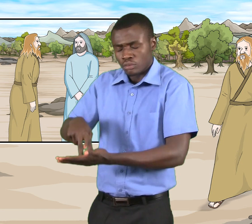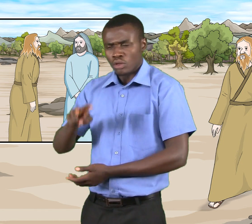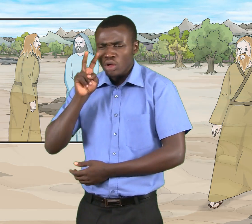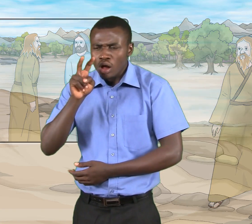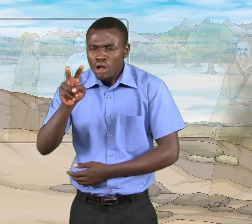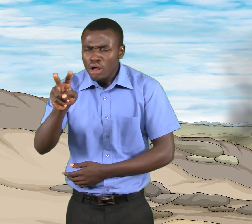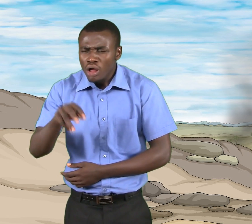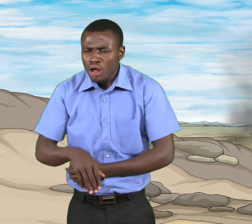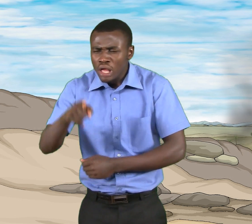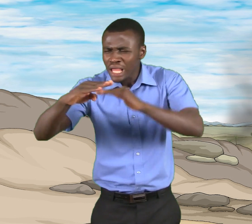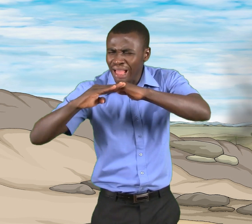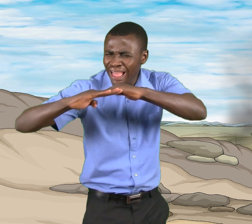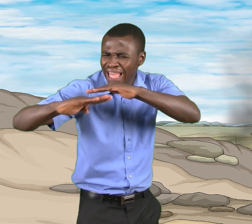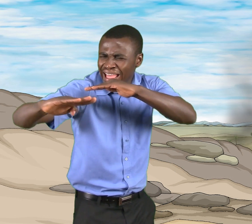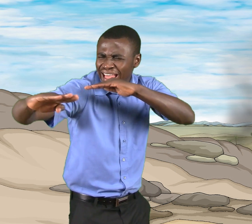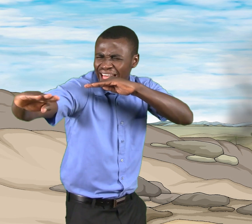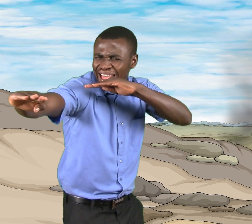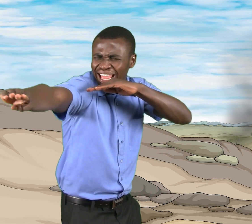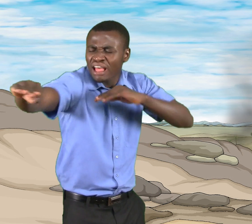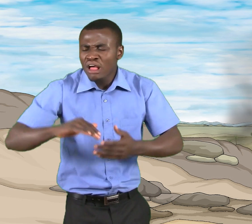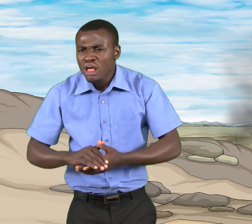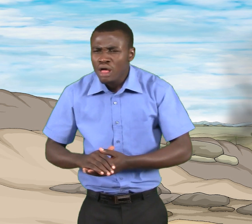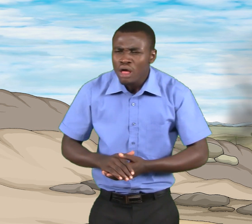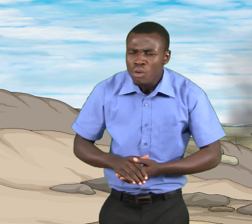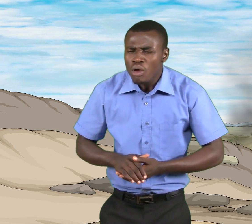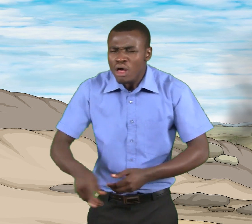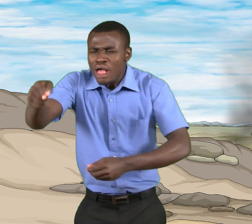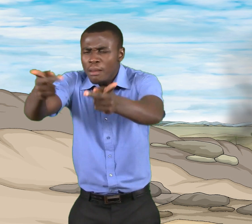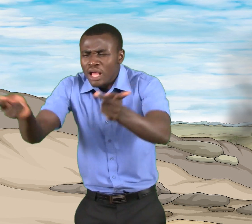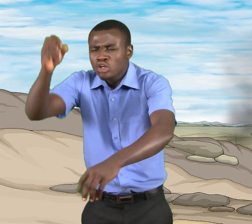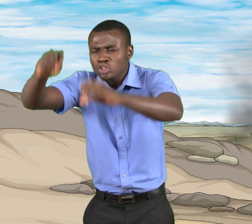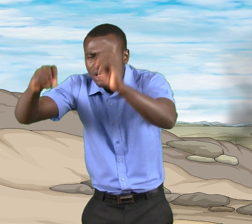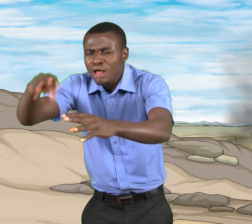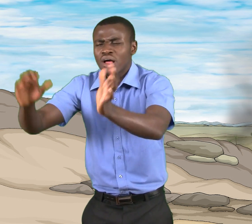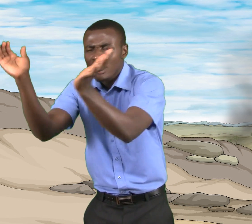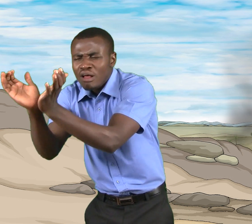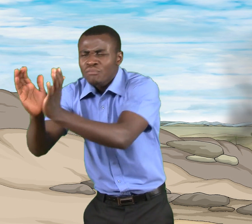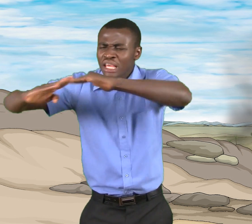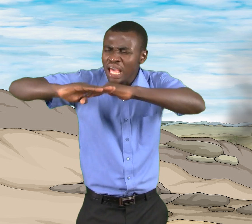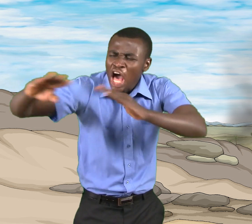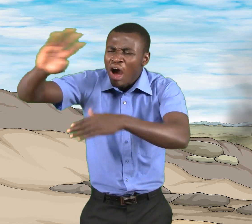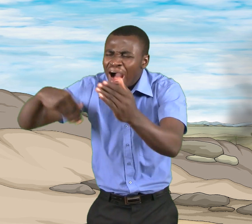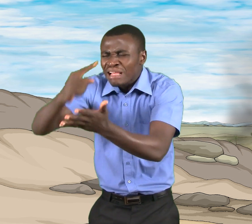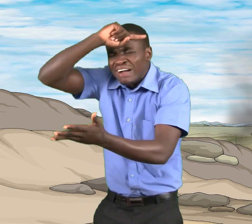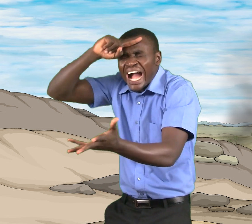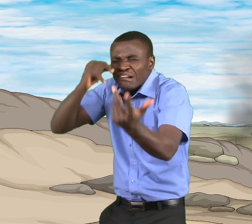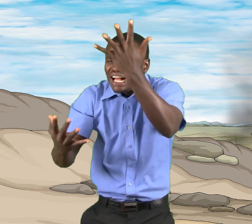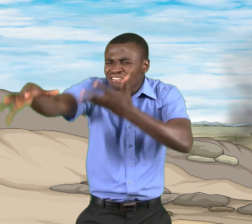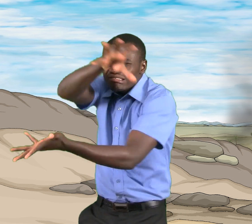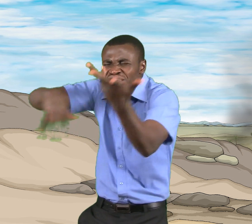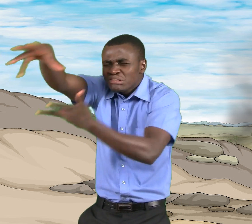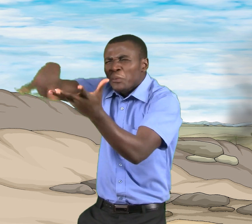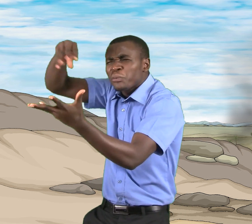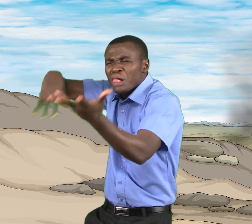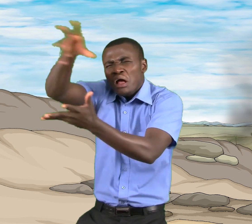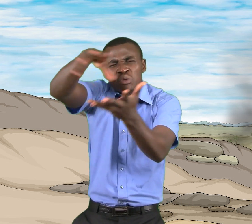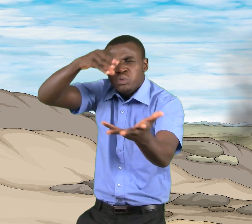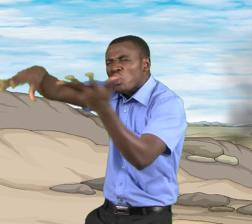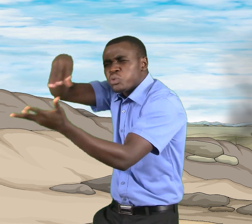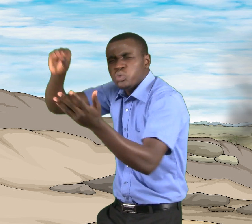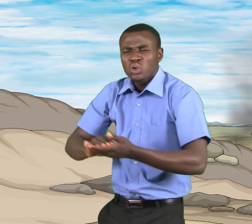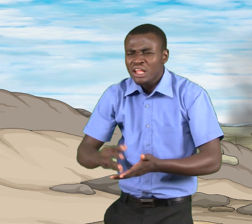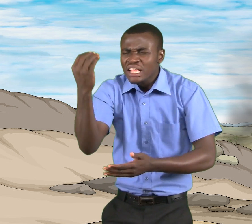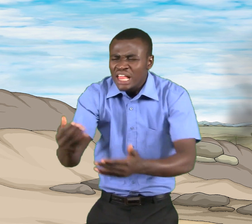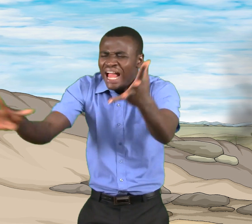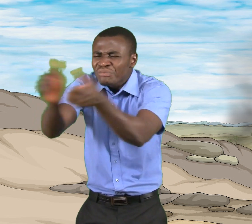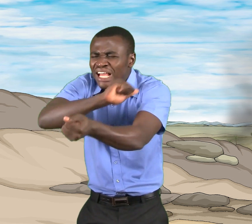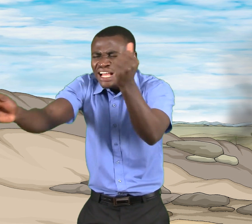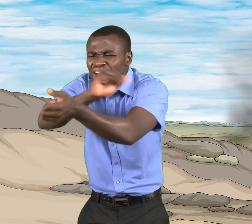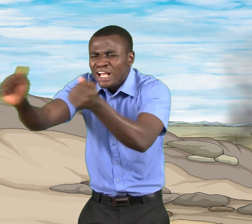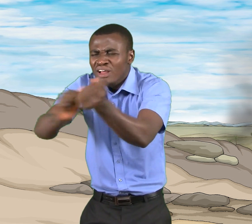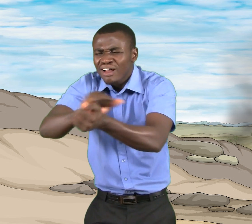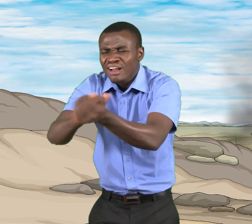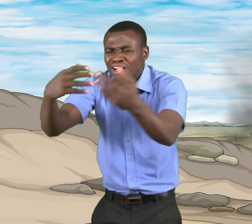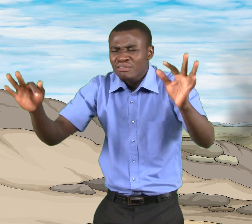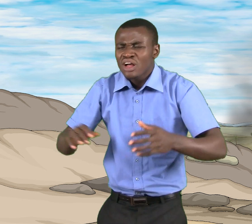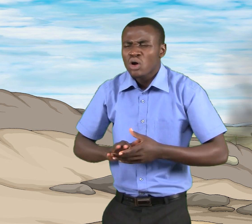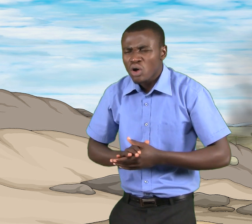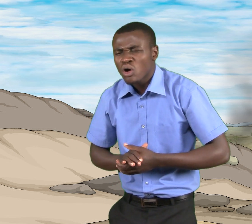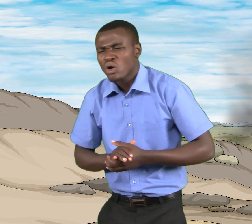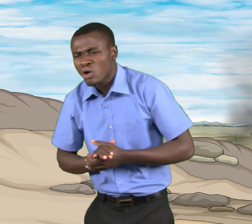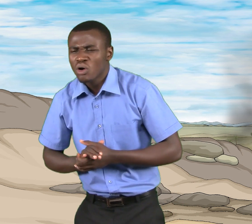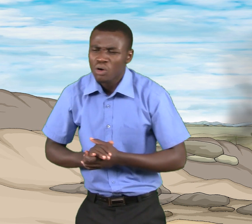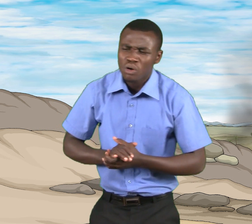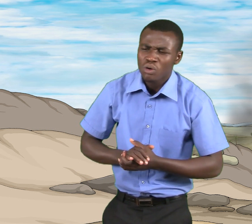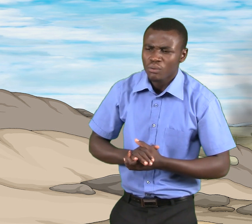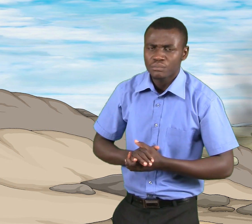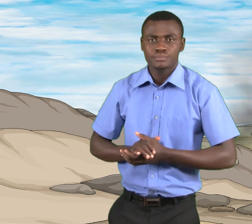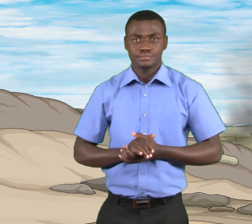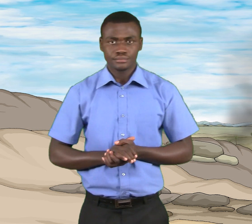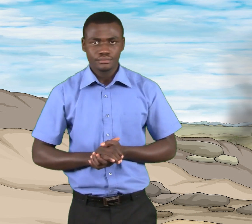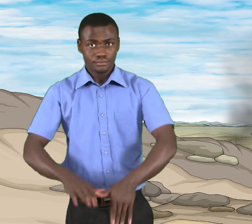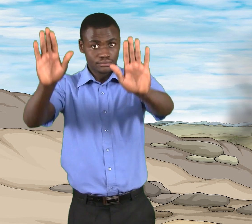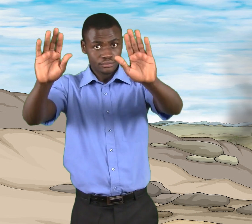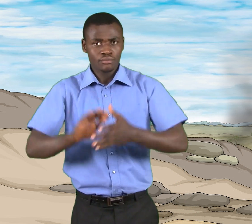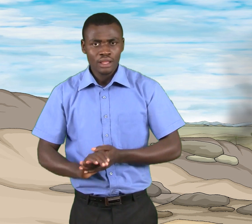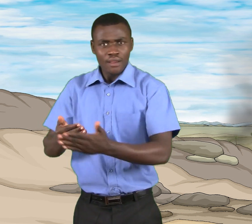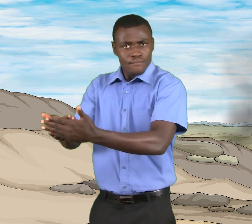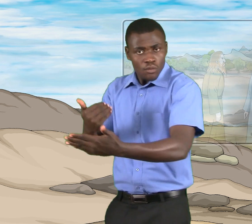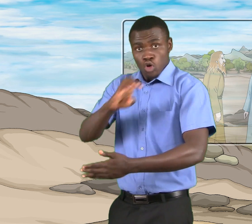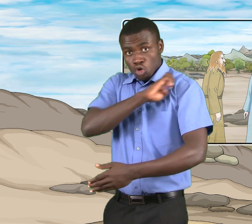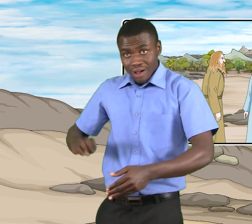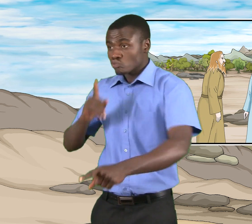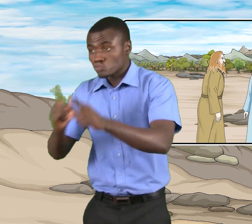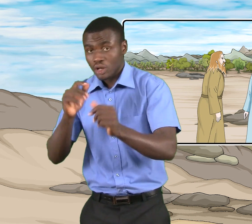He looked down toward Sodom and Gomorrah and all the land of the plain, and he saw the smoke rising from the land like smoke from a furnace.